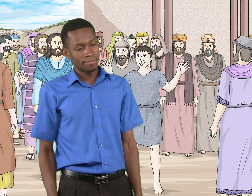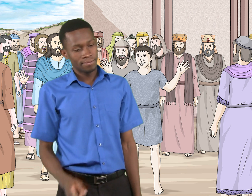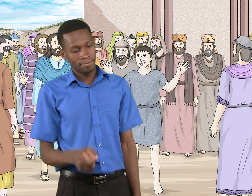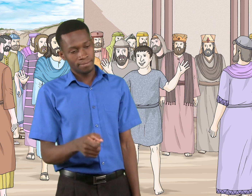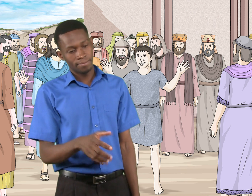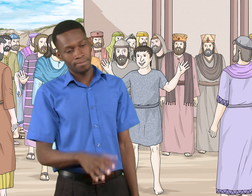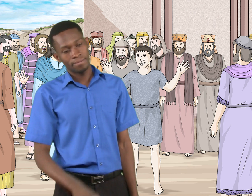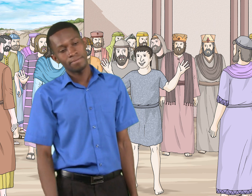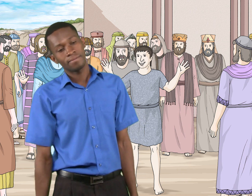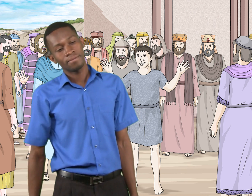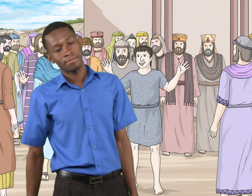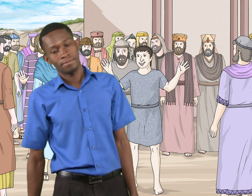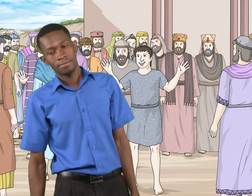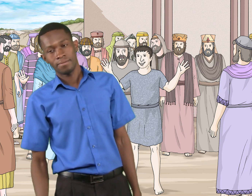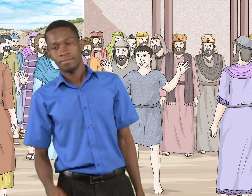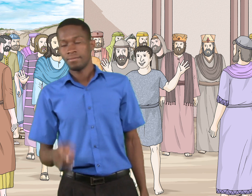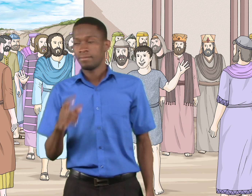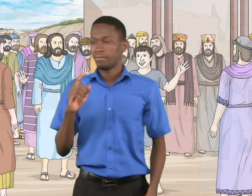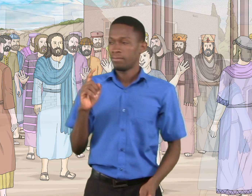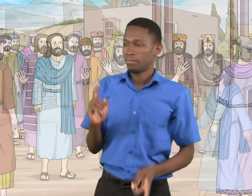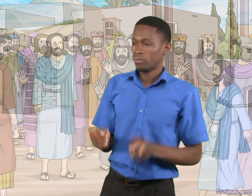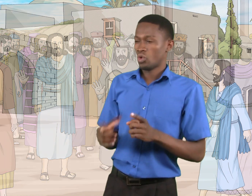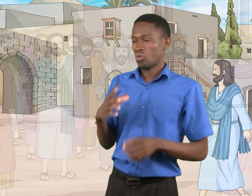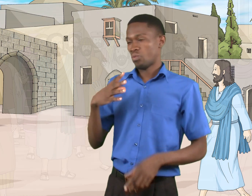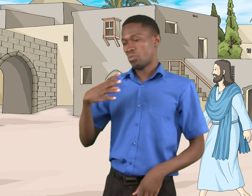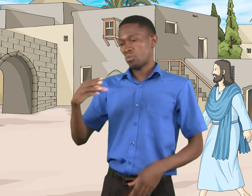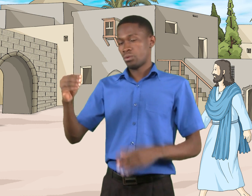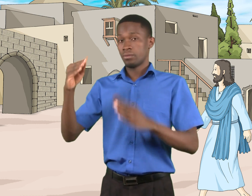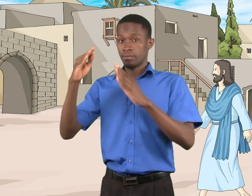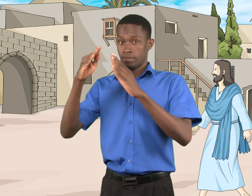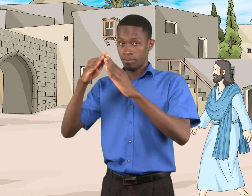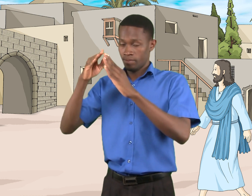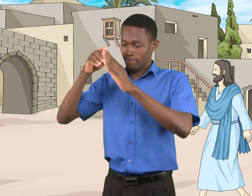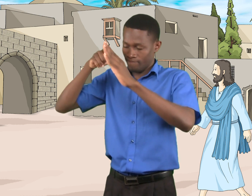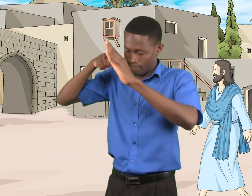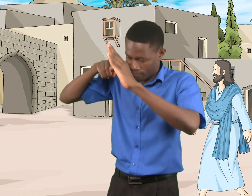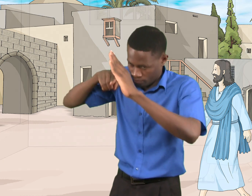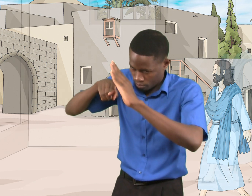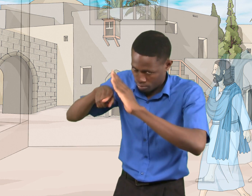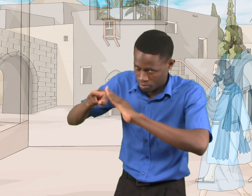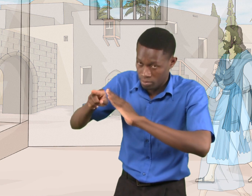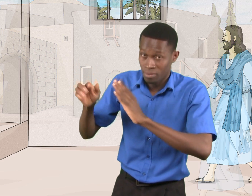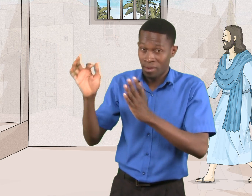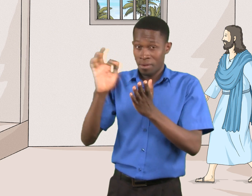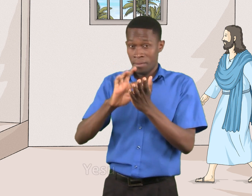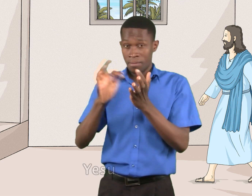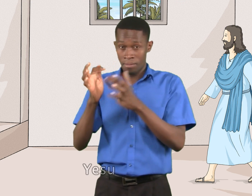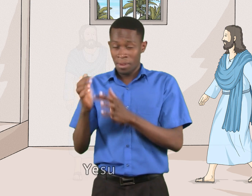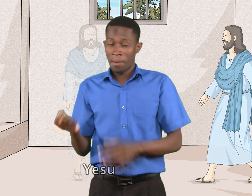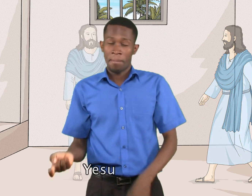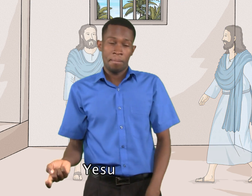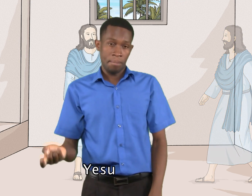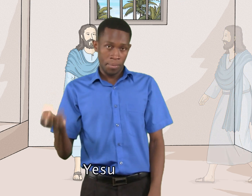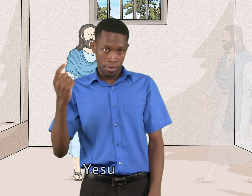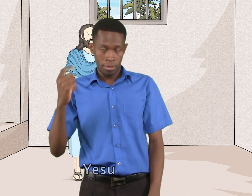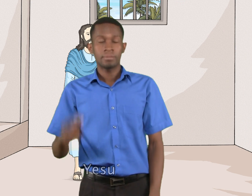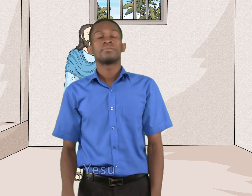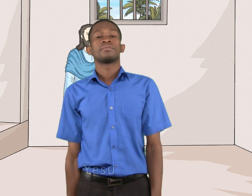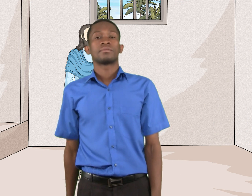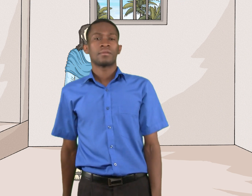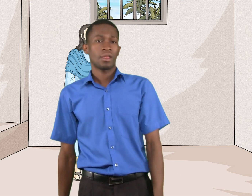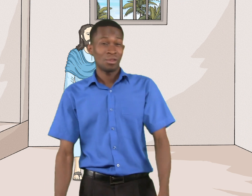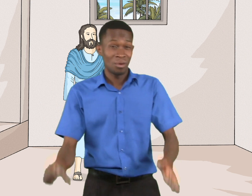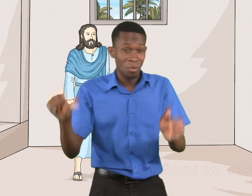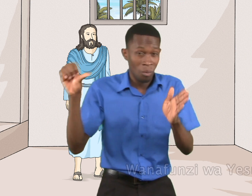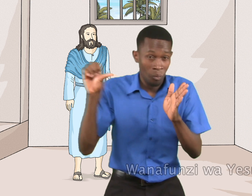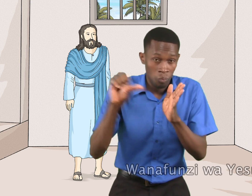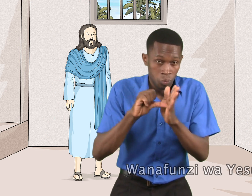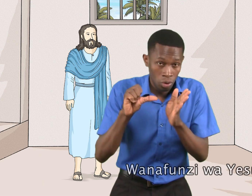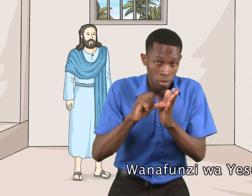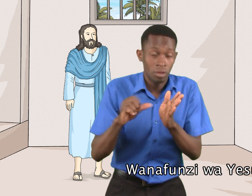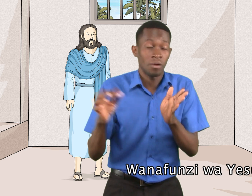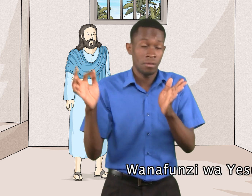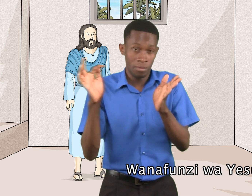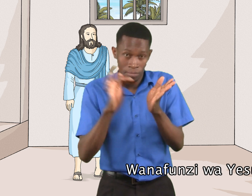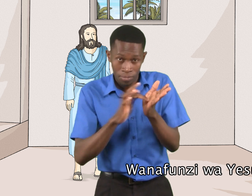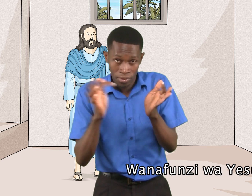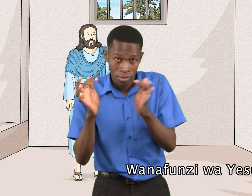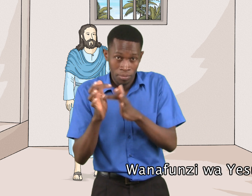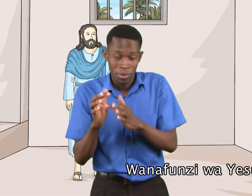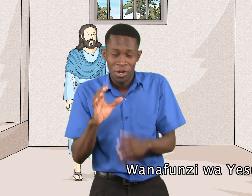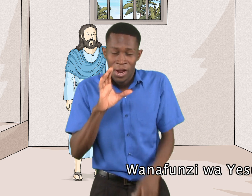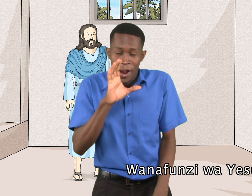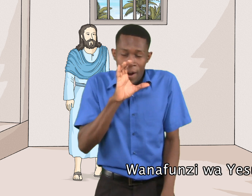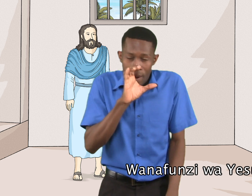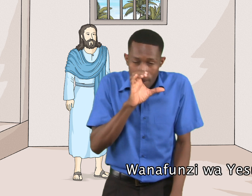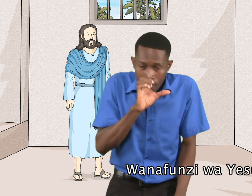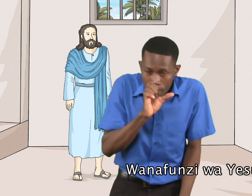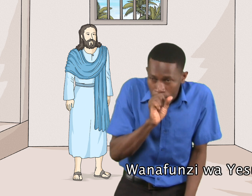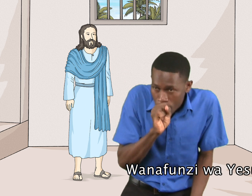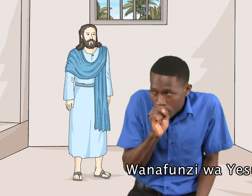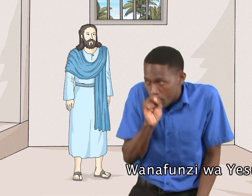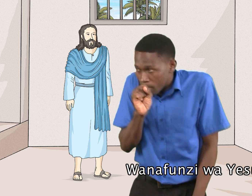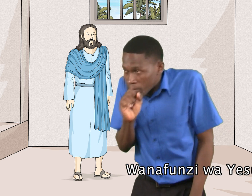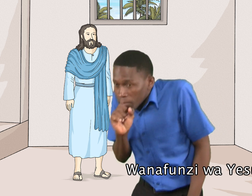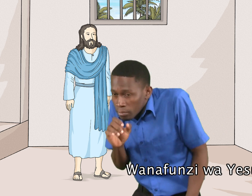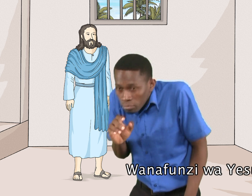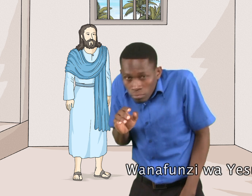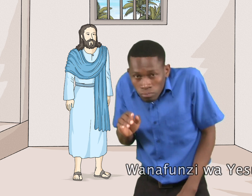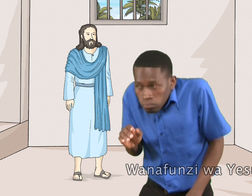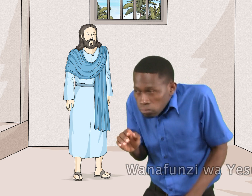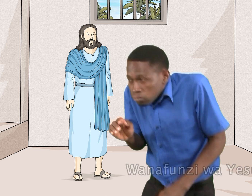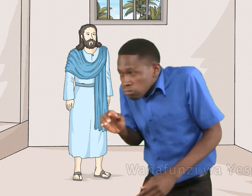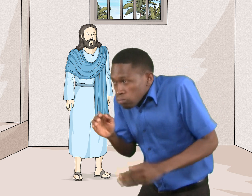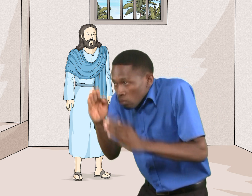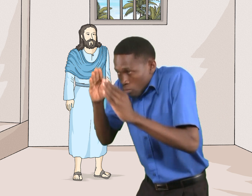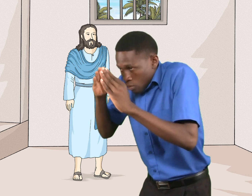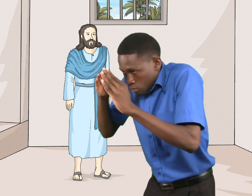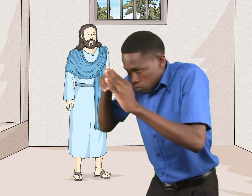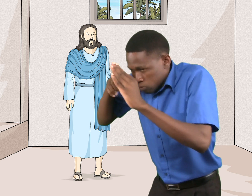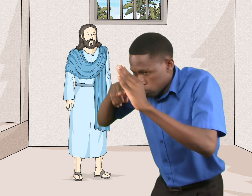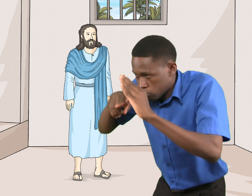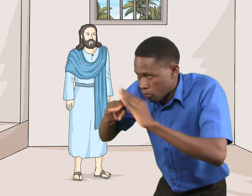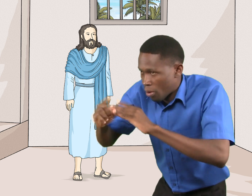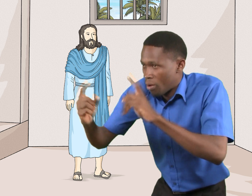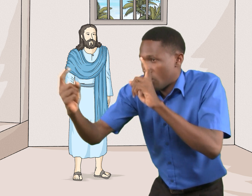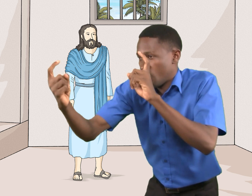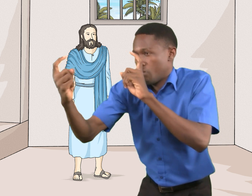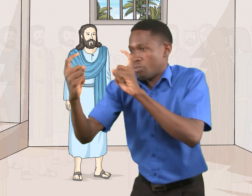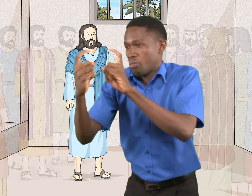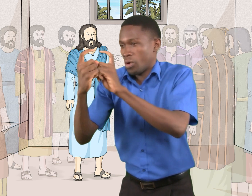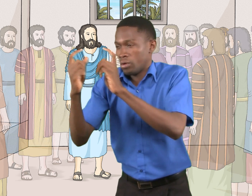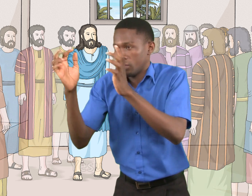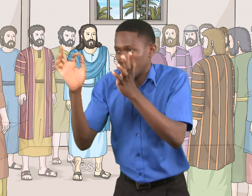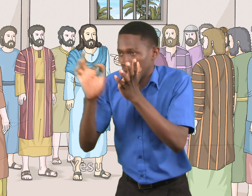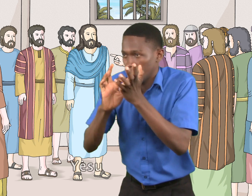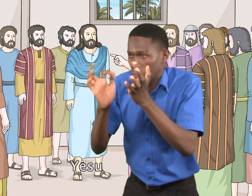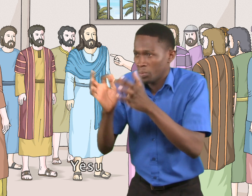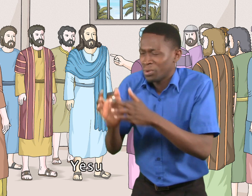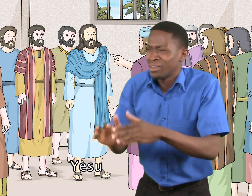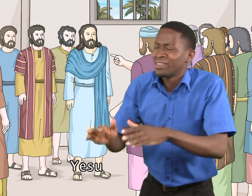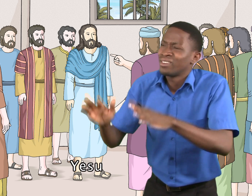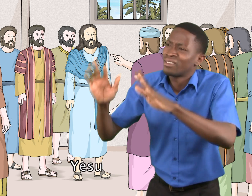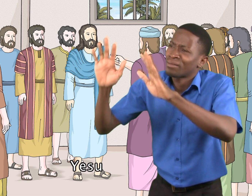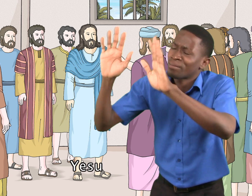After Jesus had gone into the house, His disciples asked Him privately, “Why couldn’t we drive it out?”